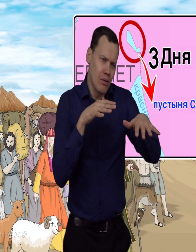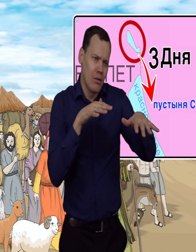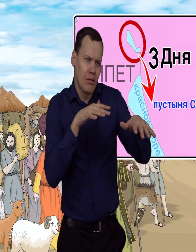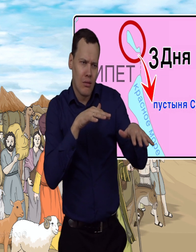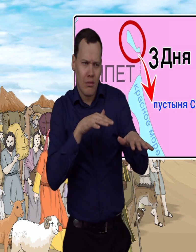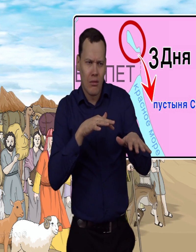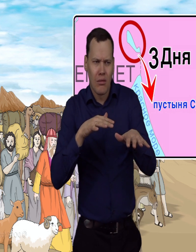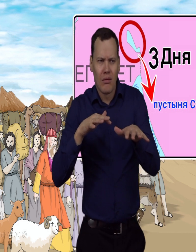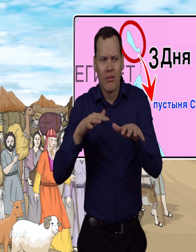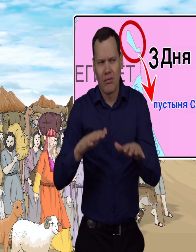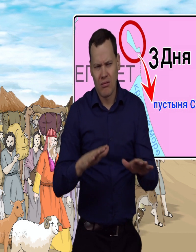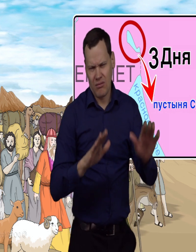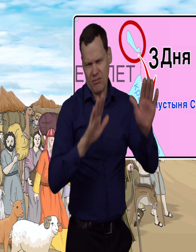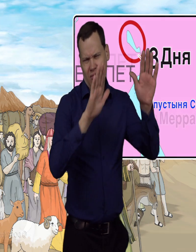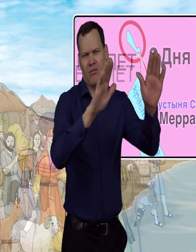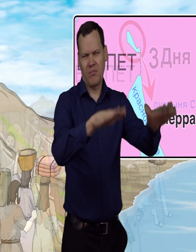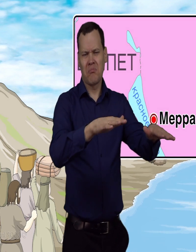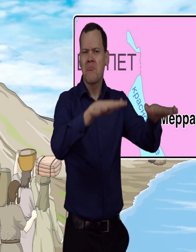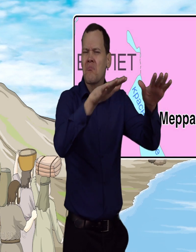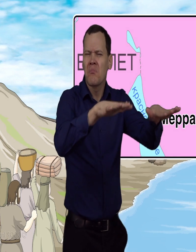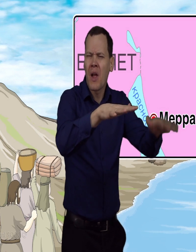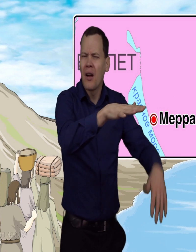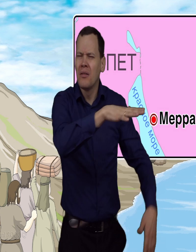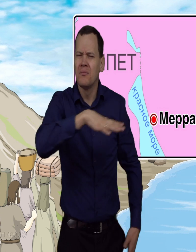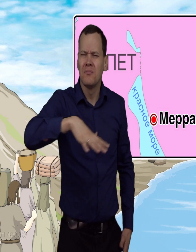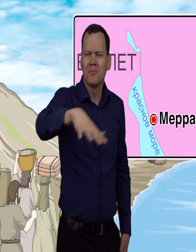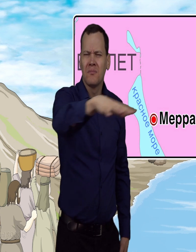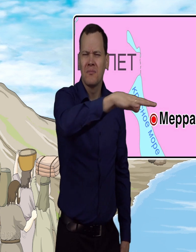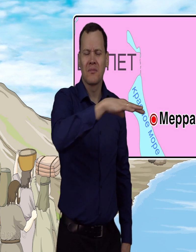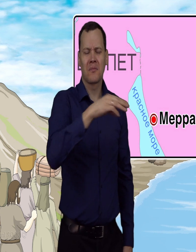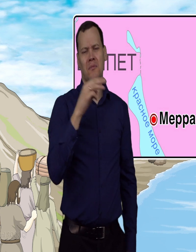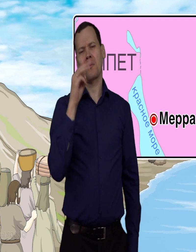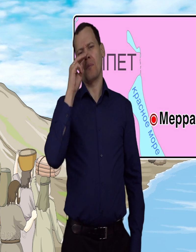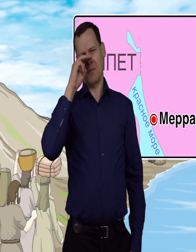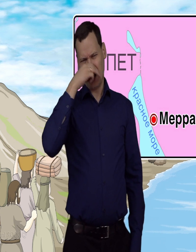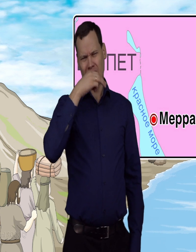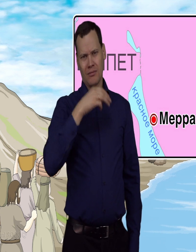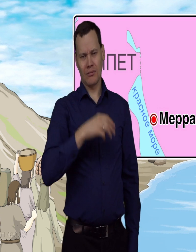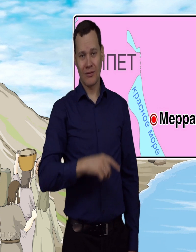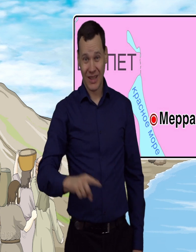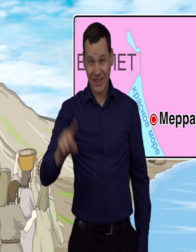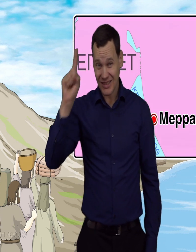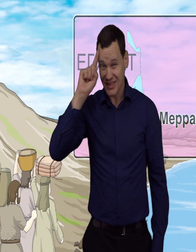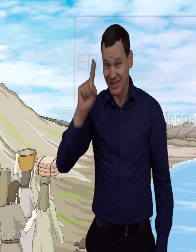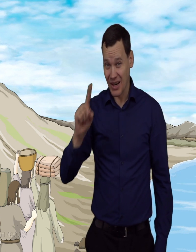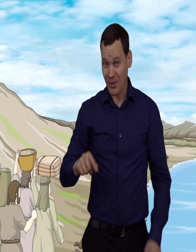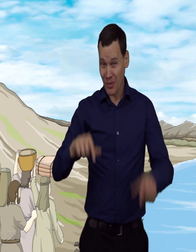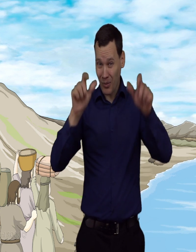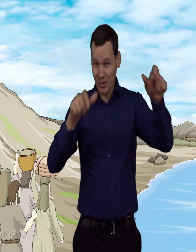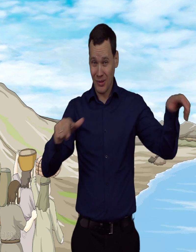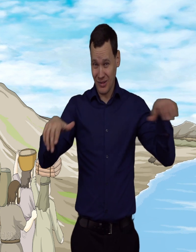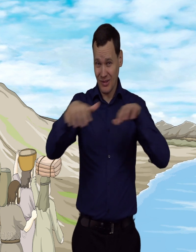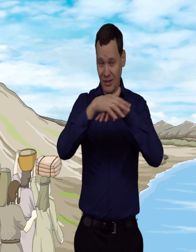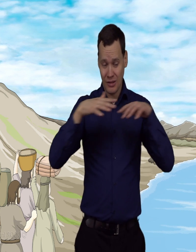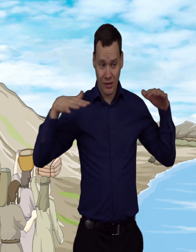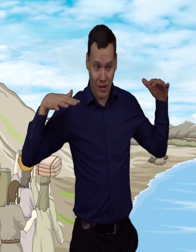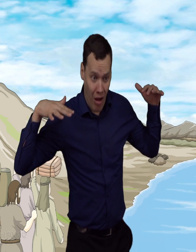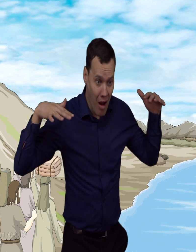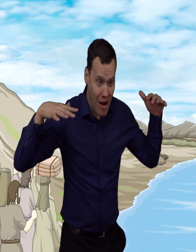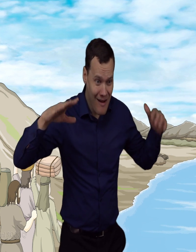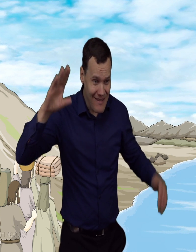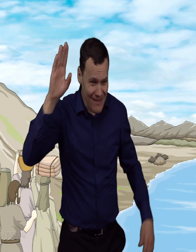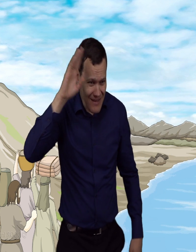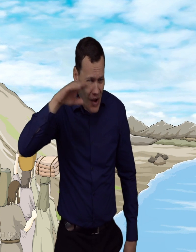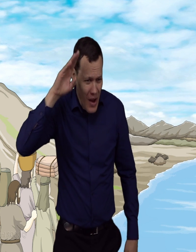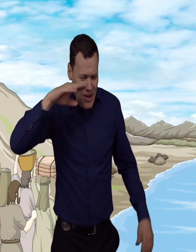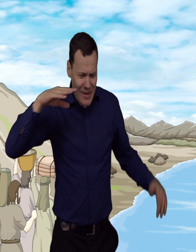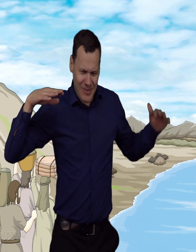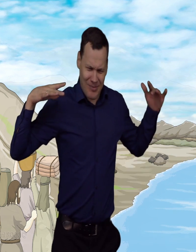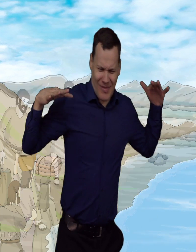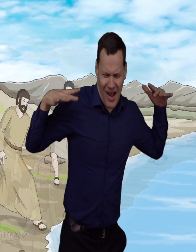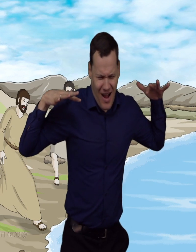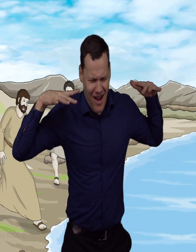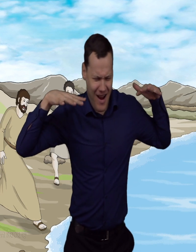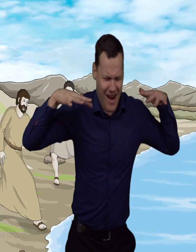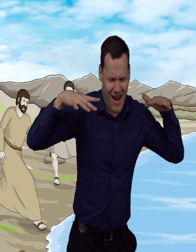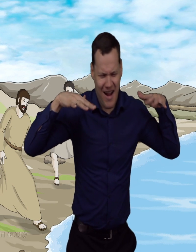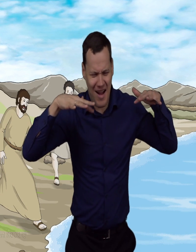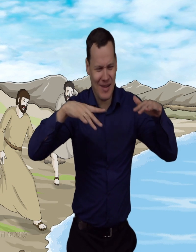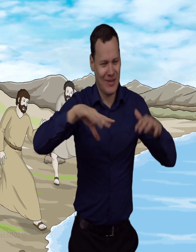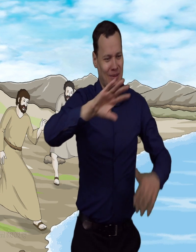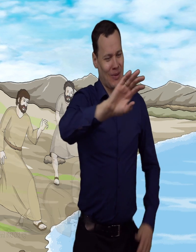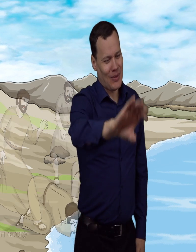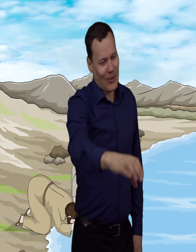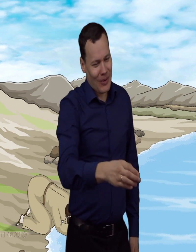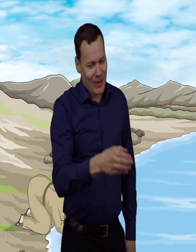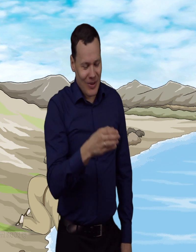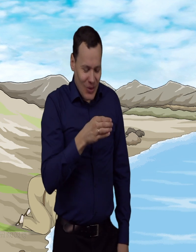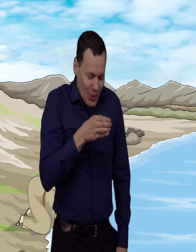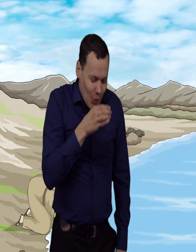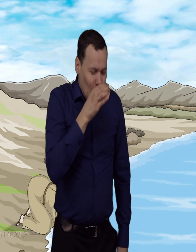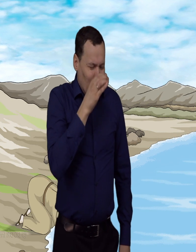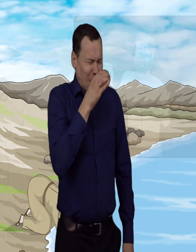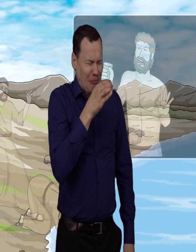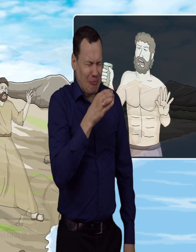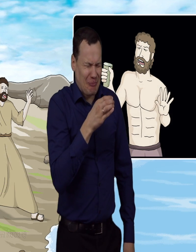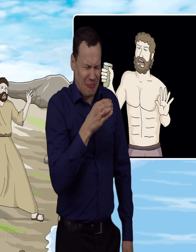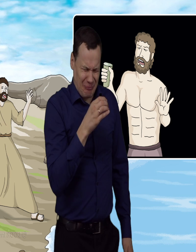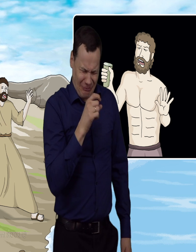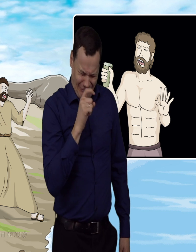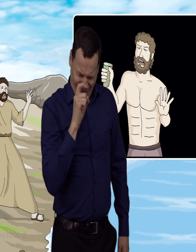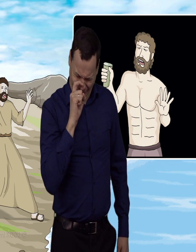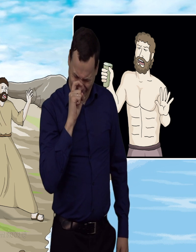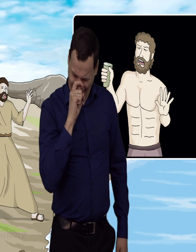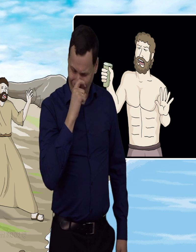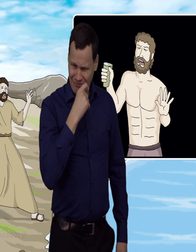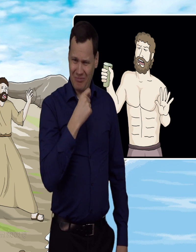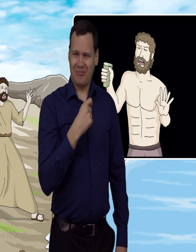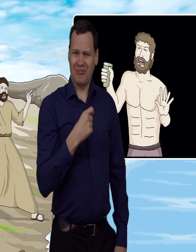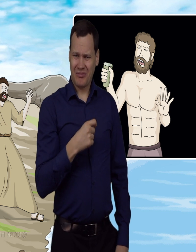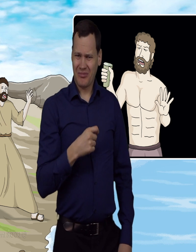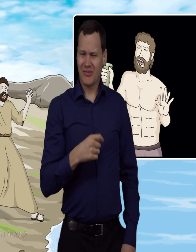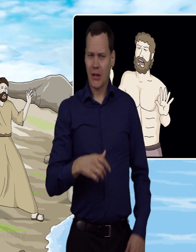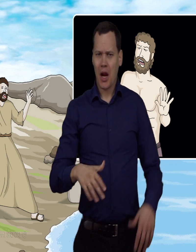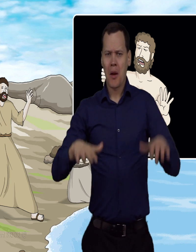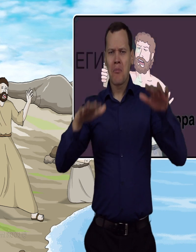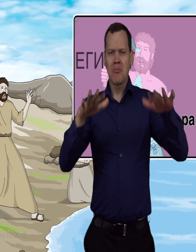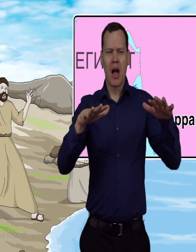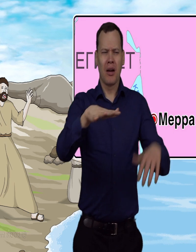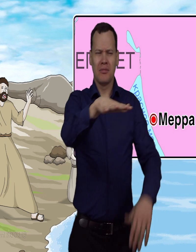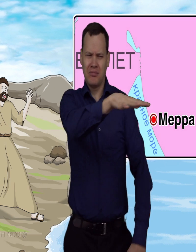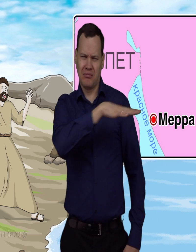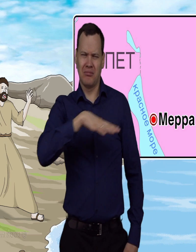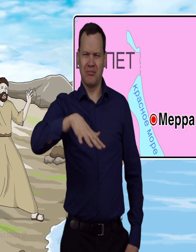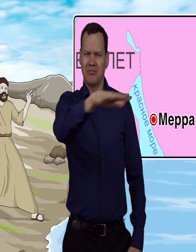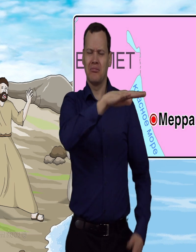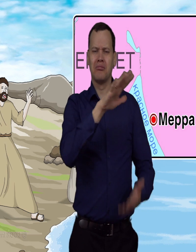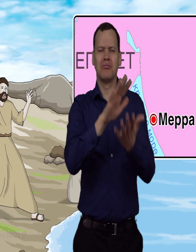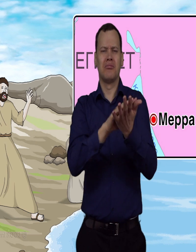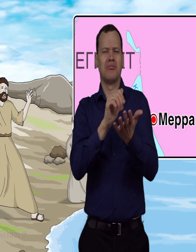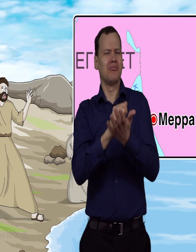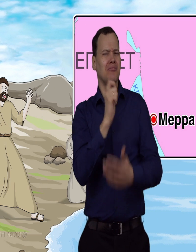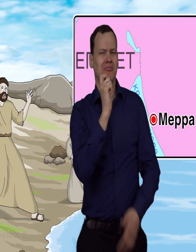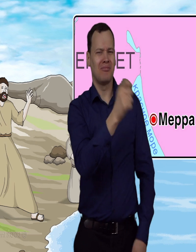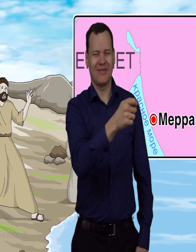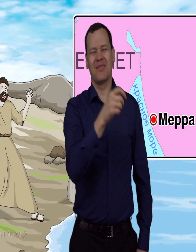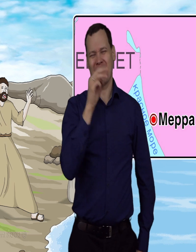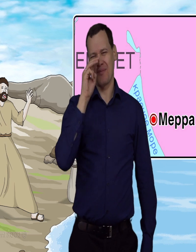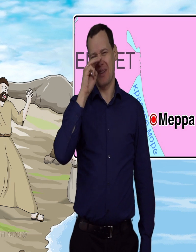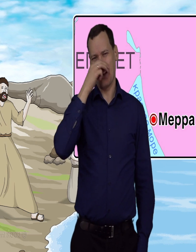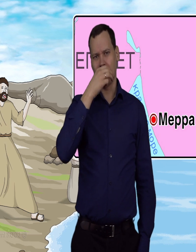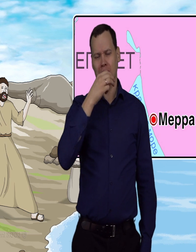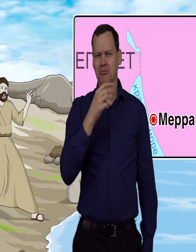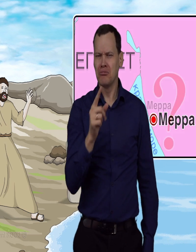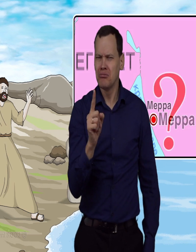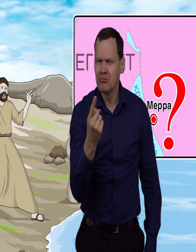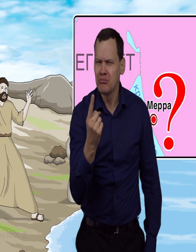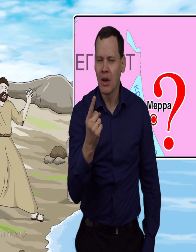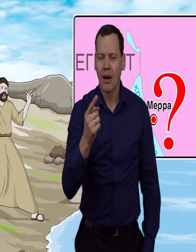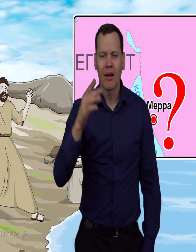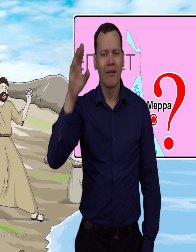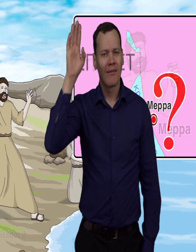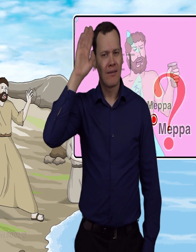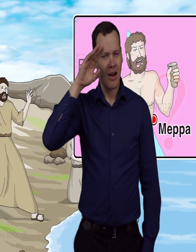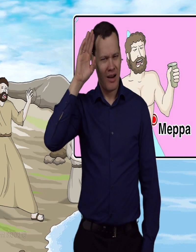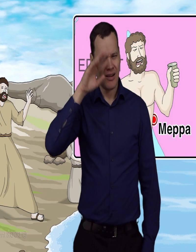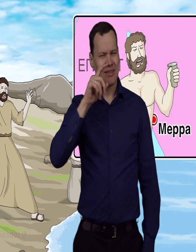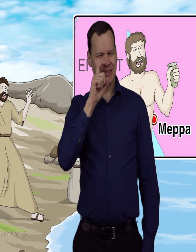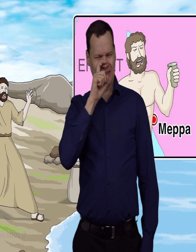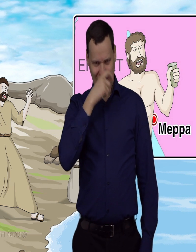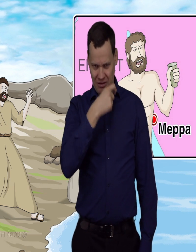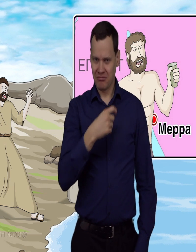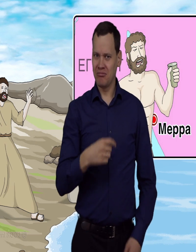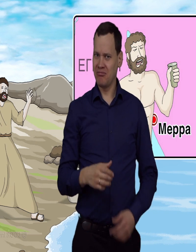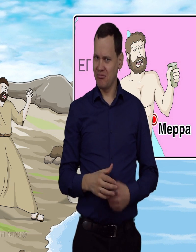And when they came to Marah, they could not drink the water there because it was bitter.